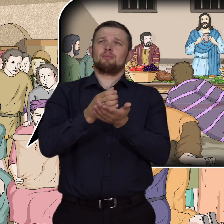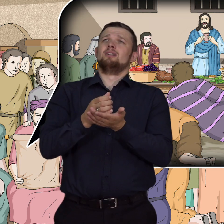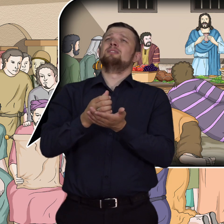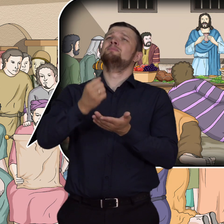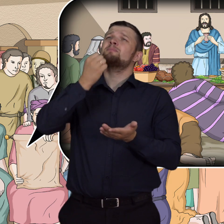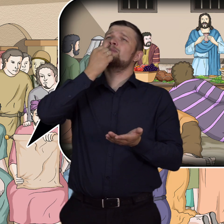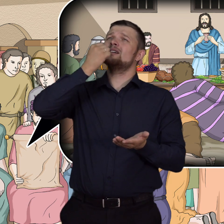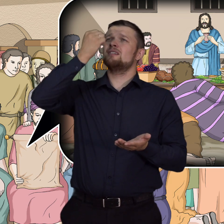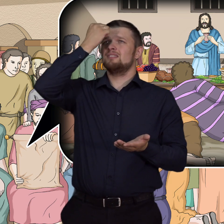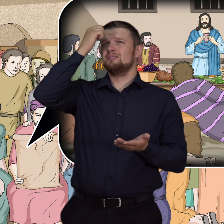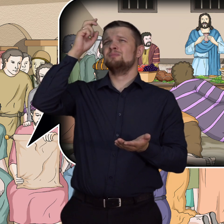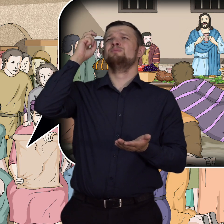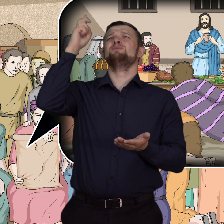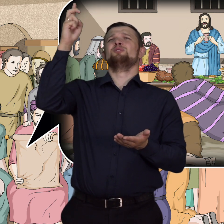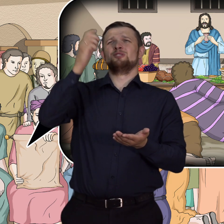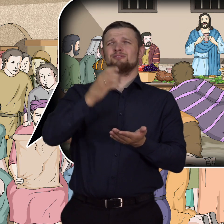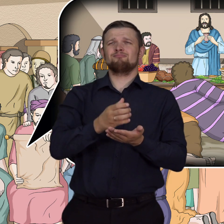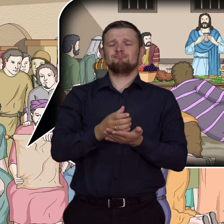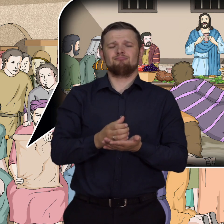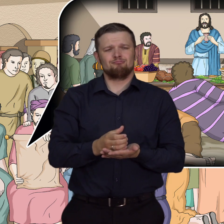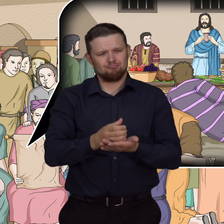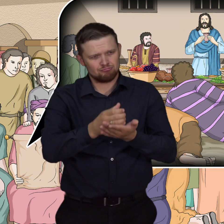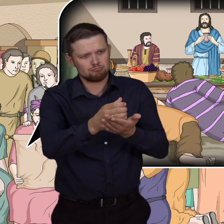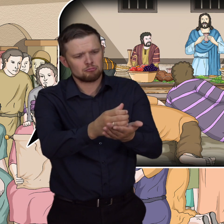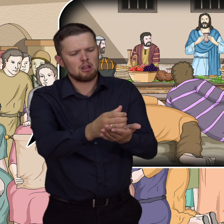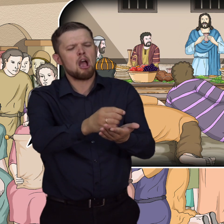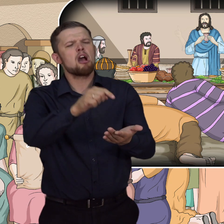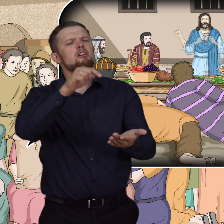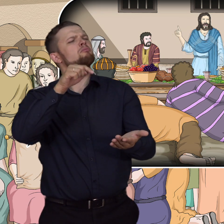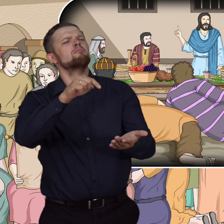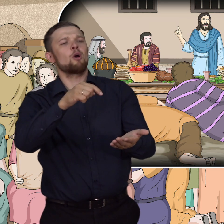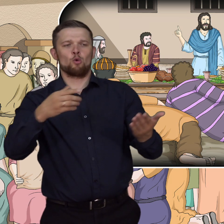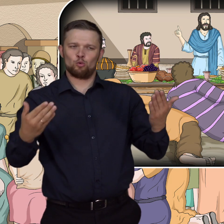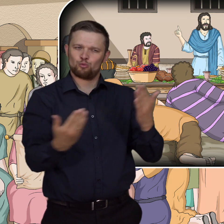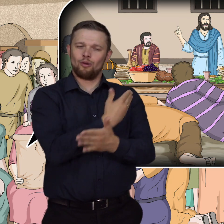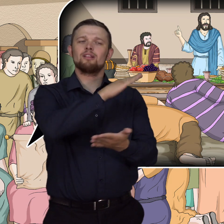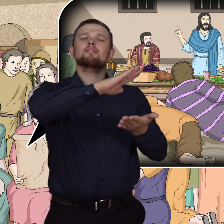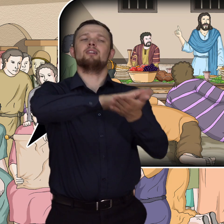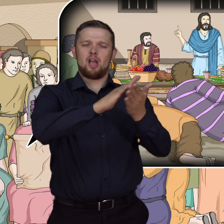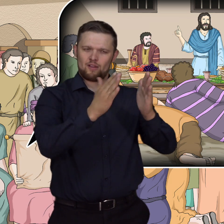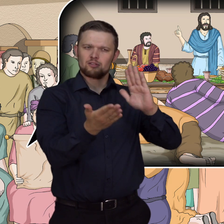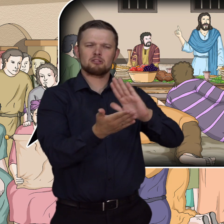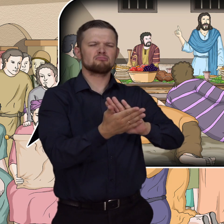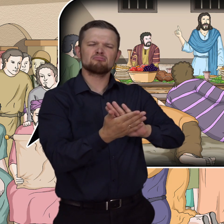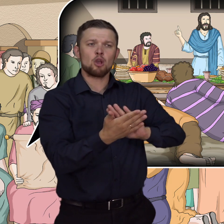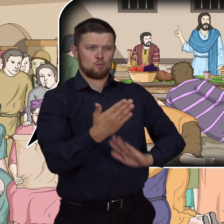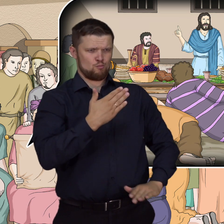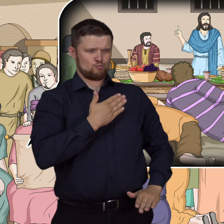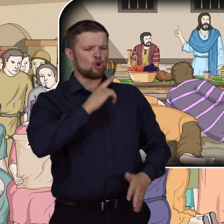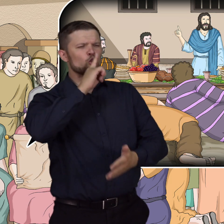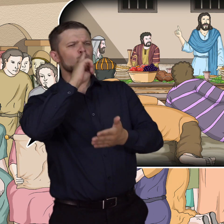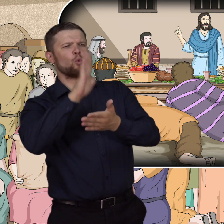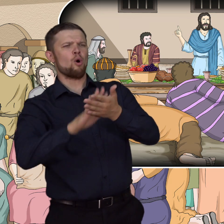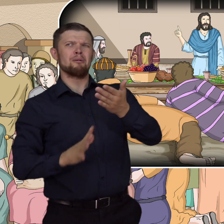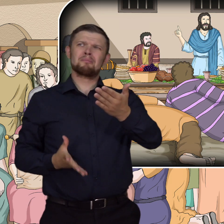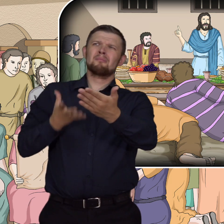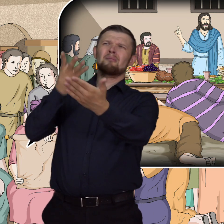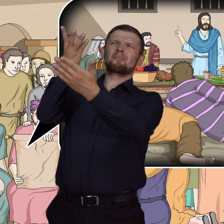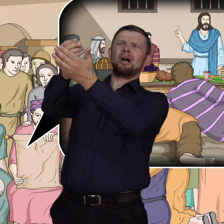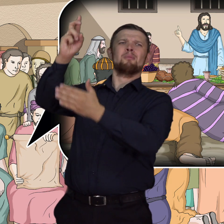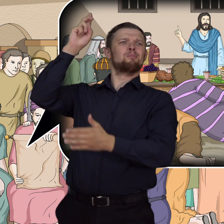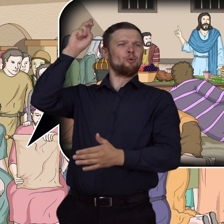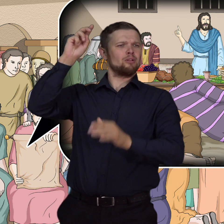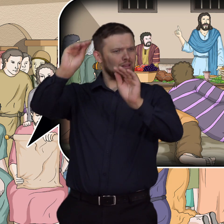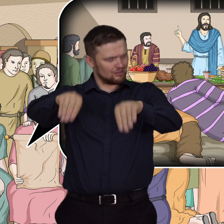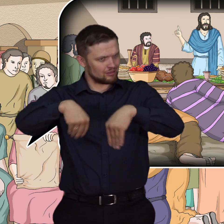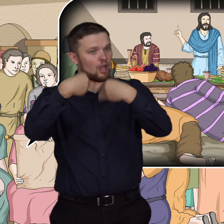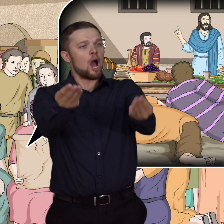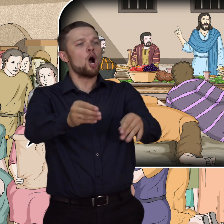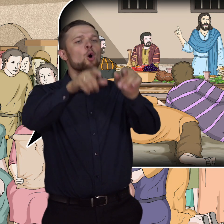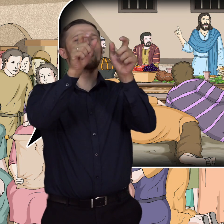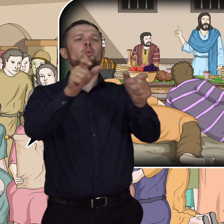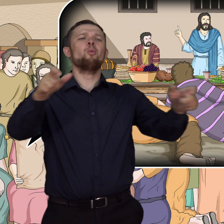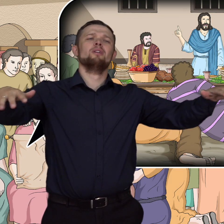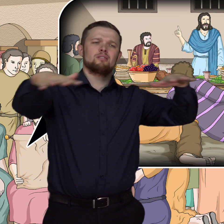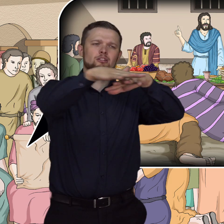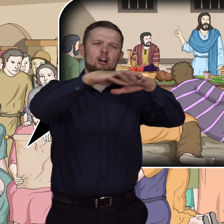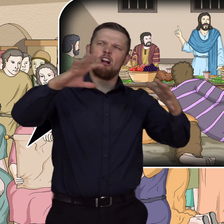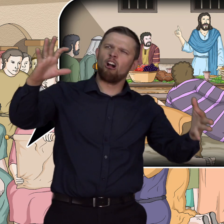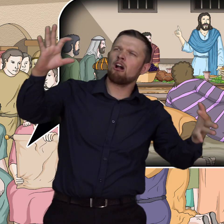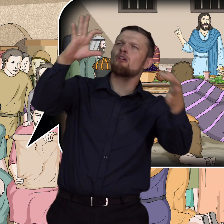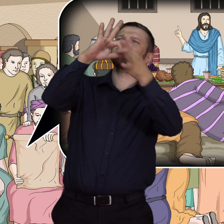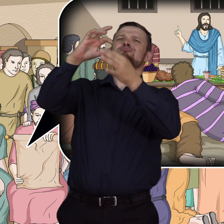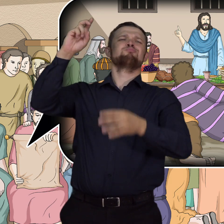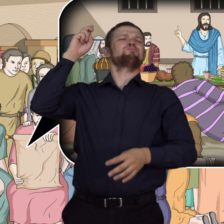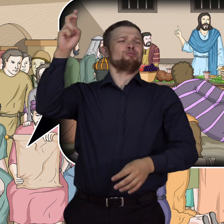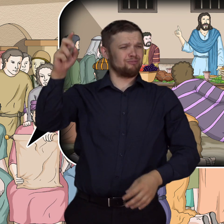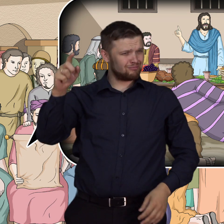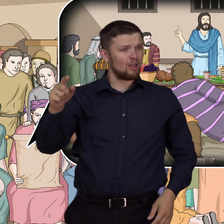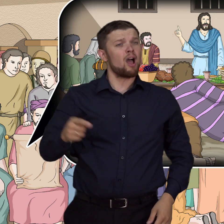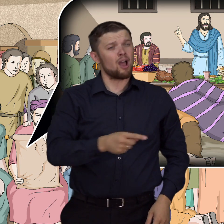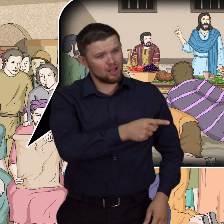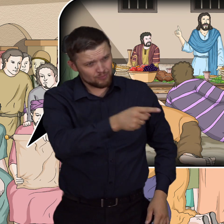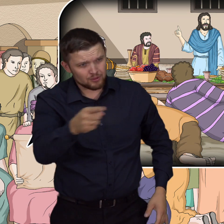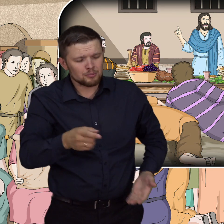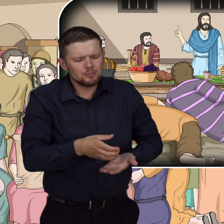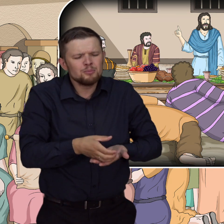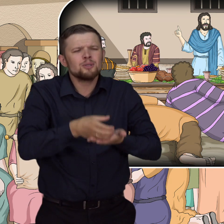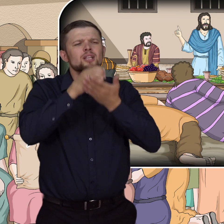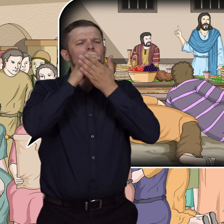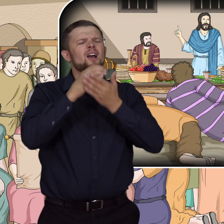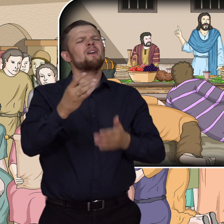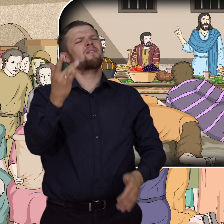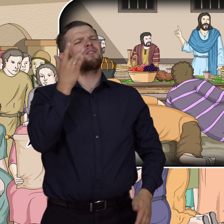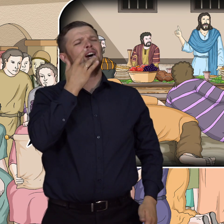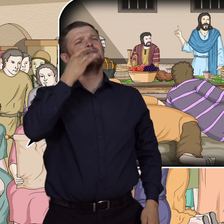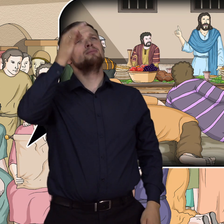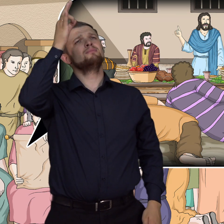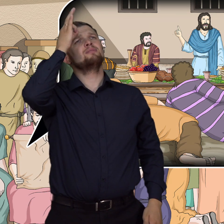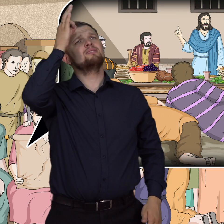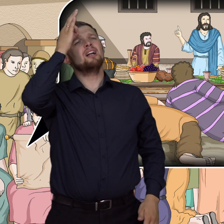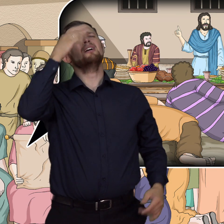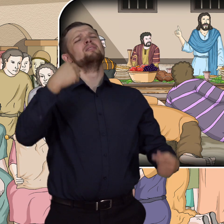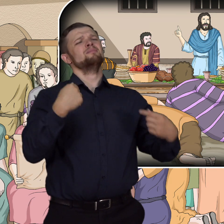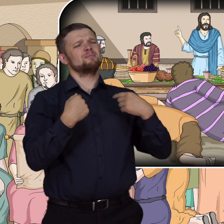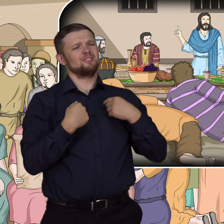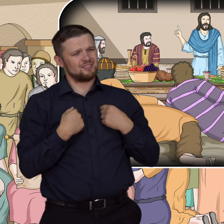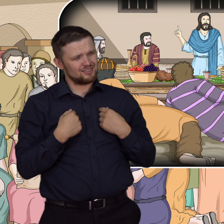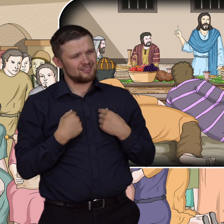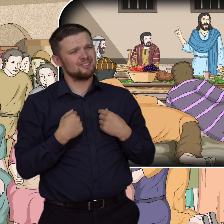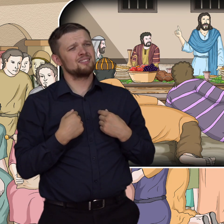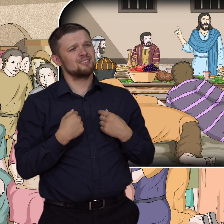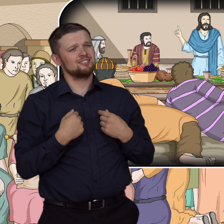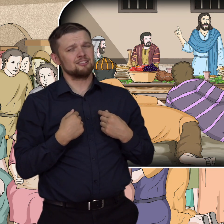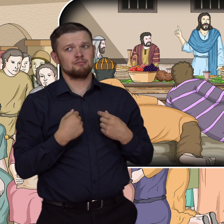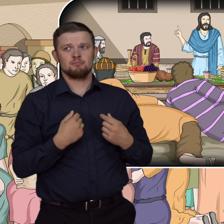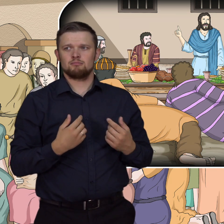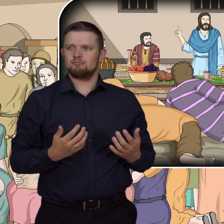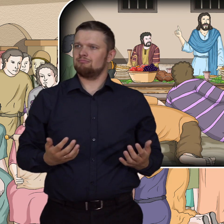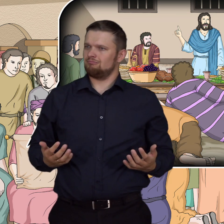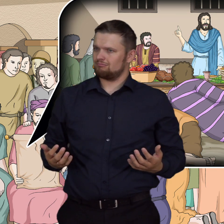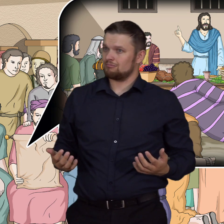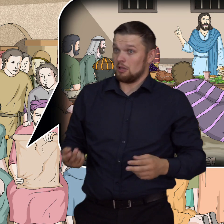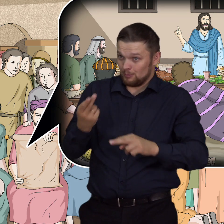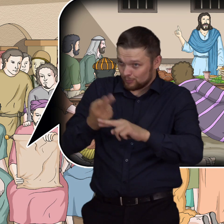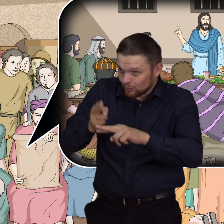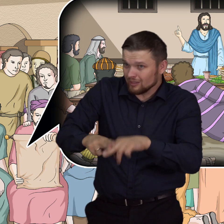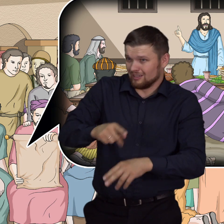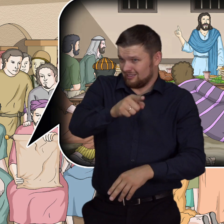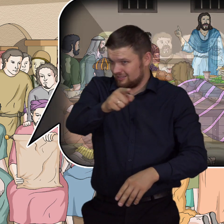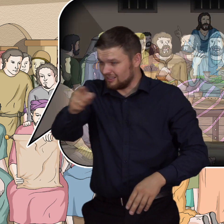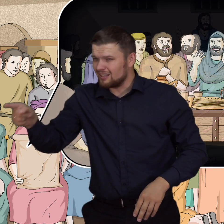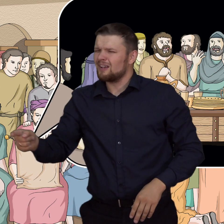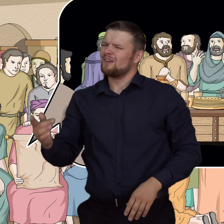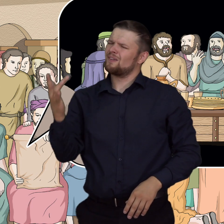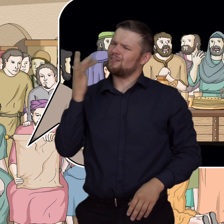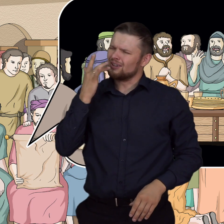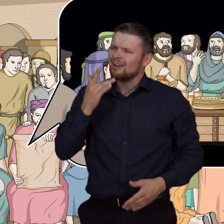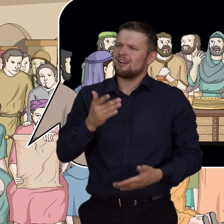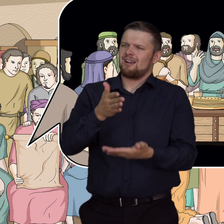In the same way, after supper He took the cup, saying, “This cup is the new covenant in My blood; do this, as often as you drink it, in remembrance of Me.”